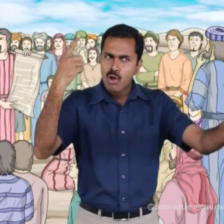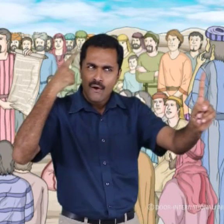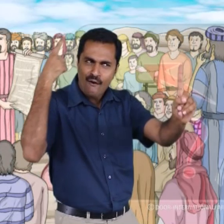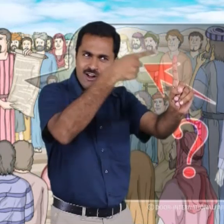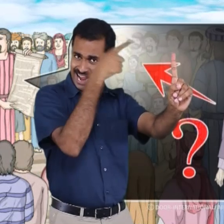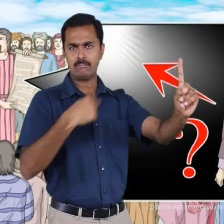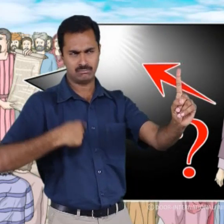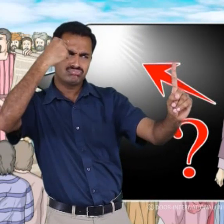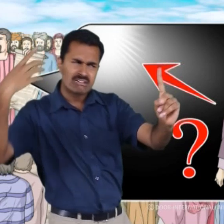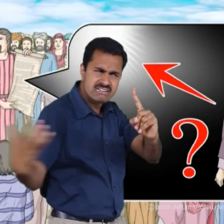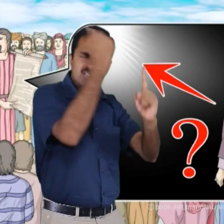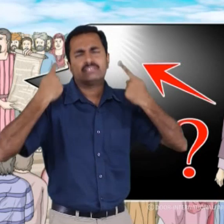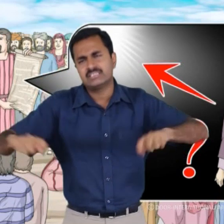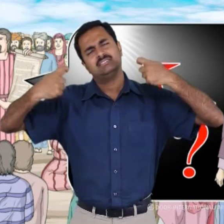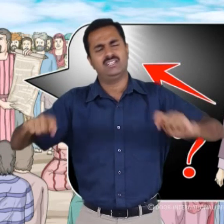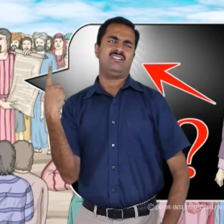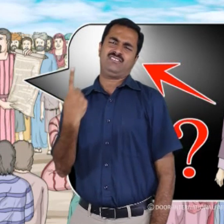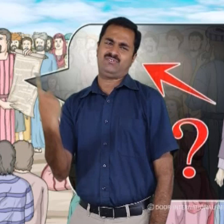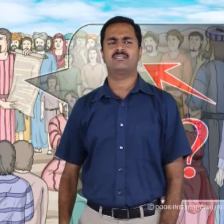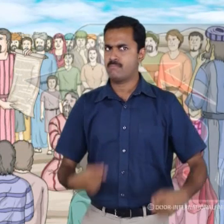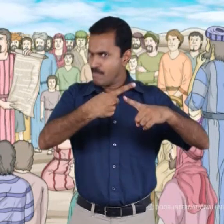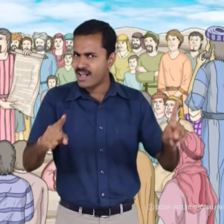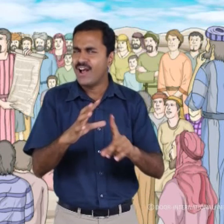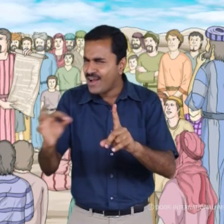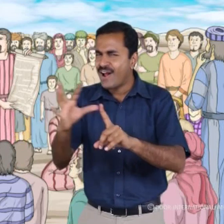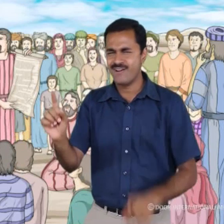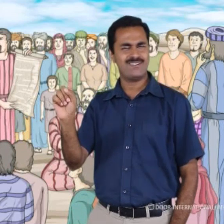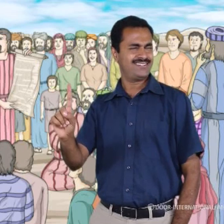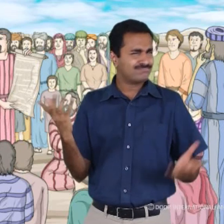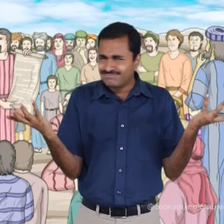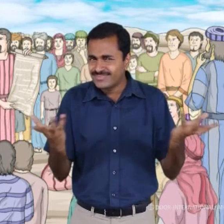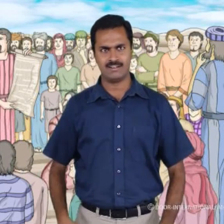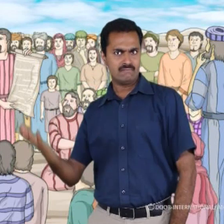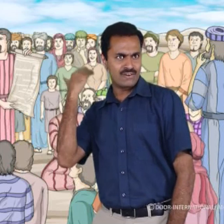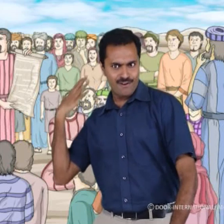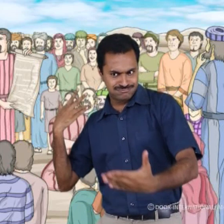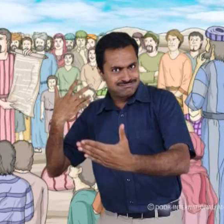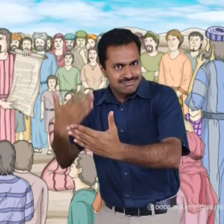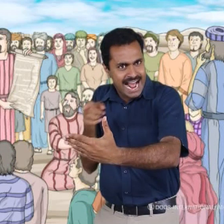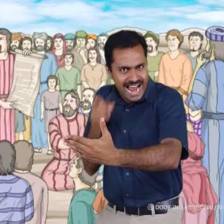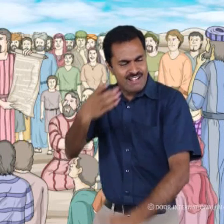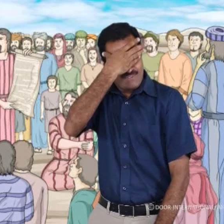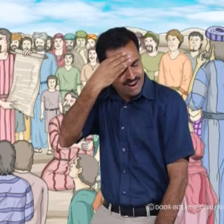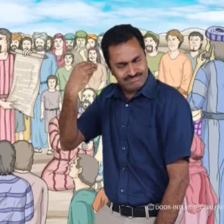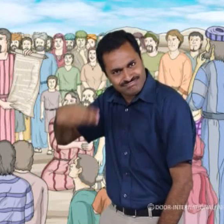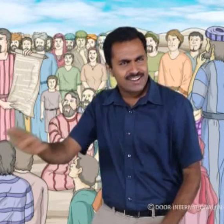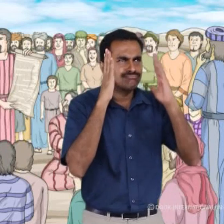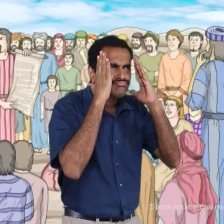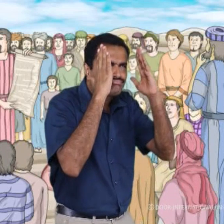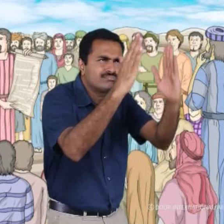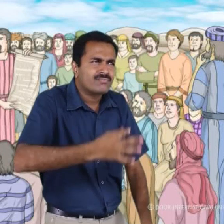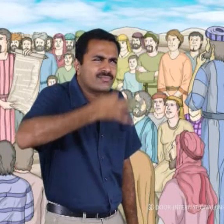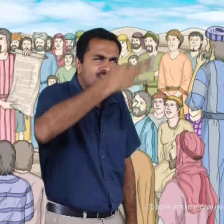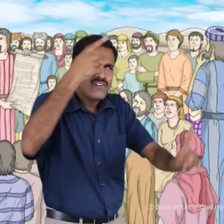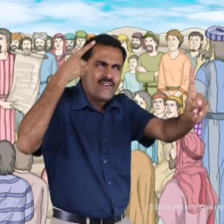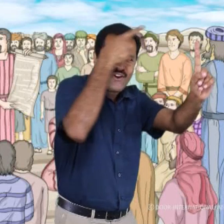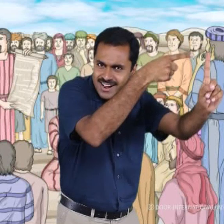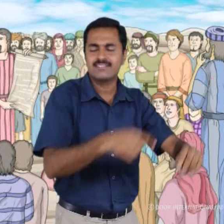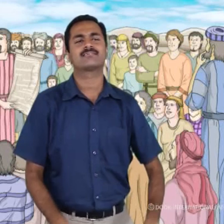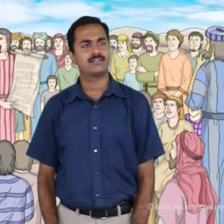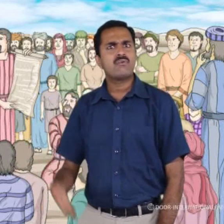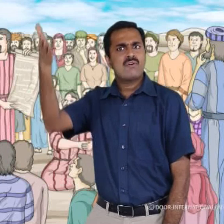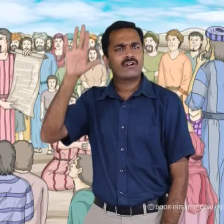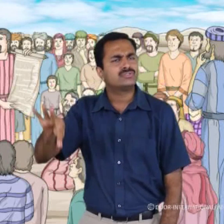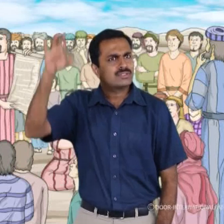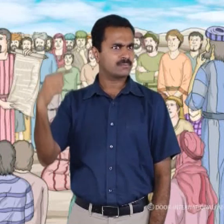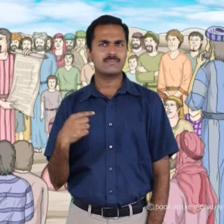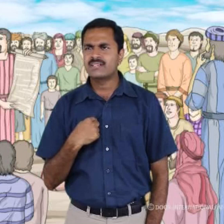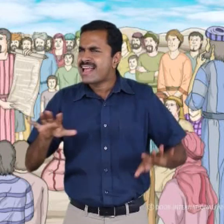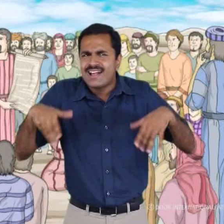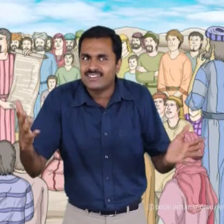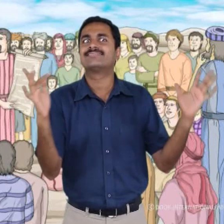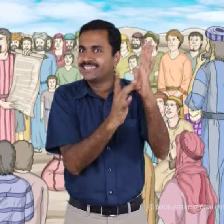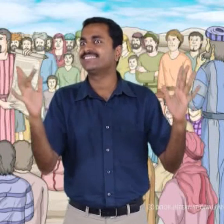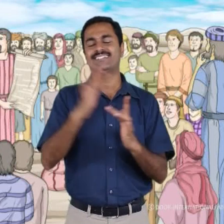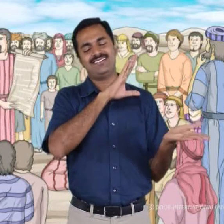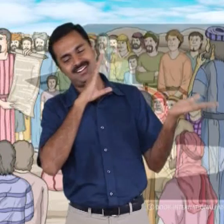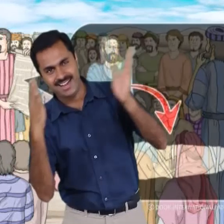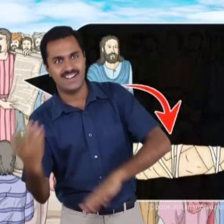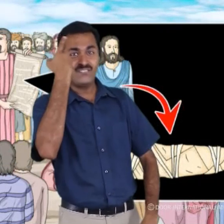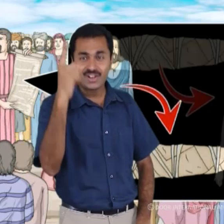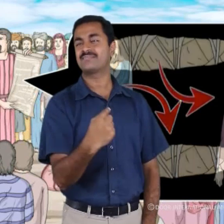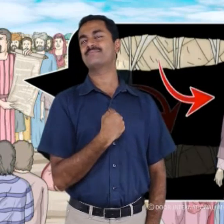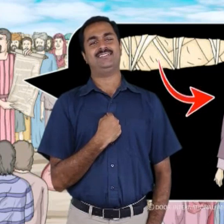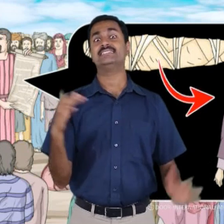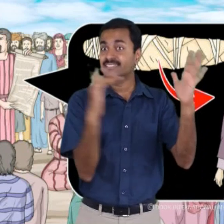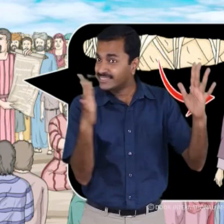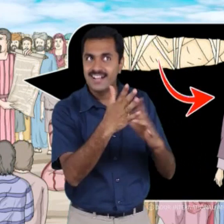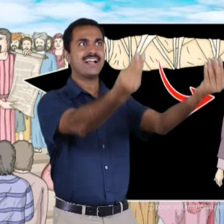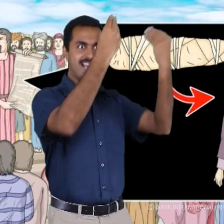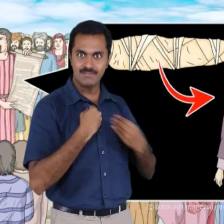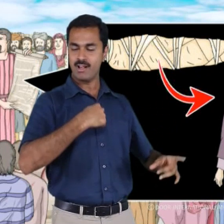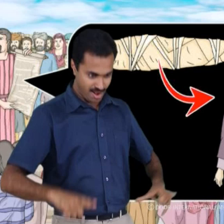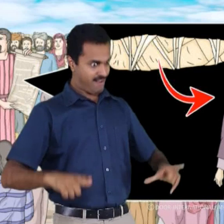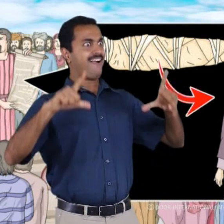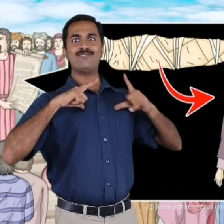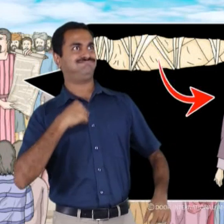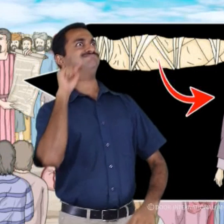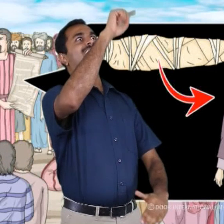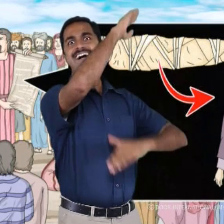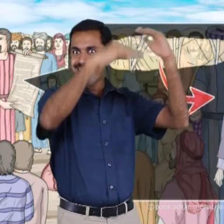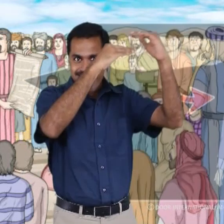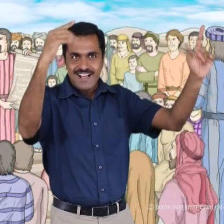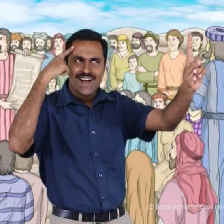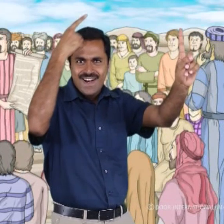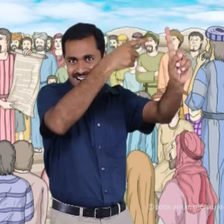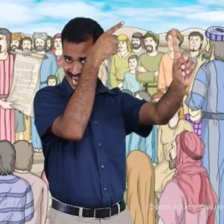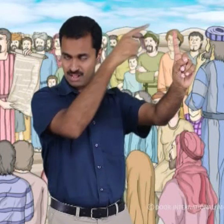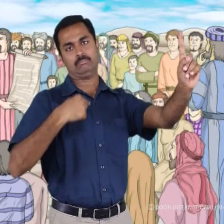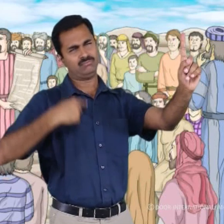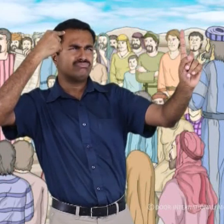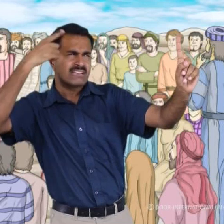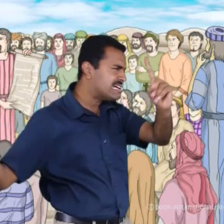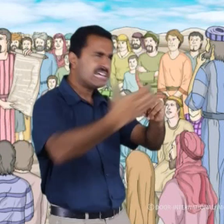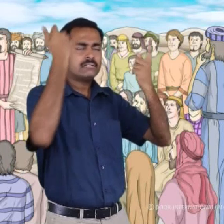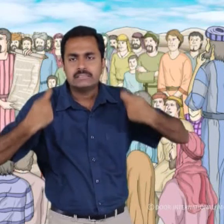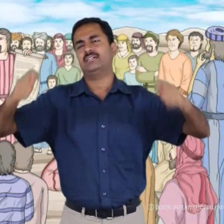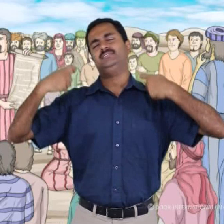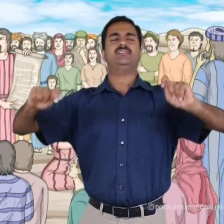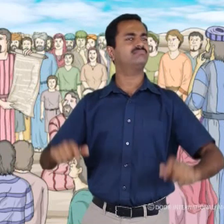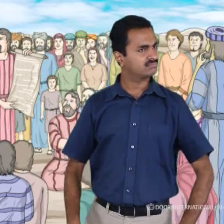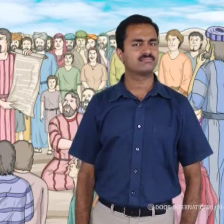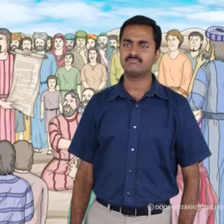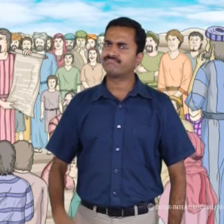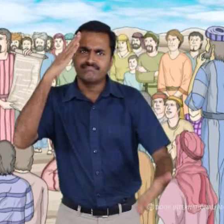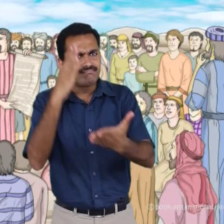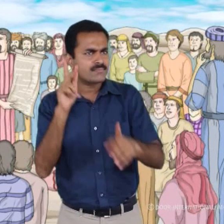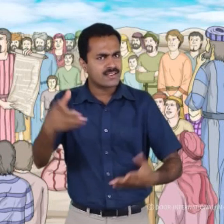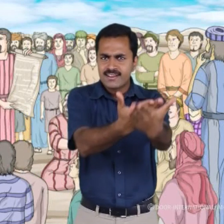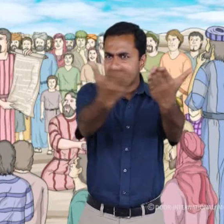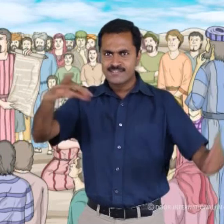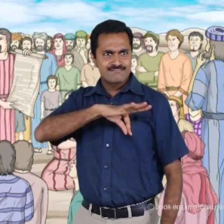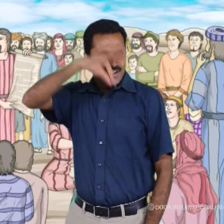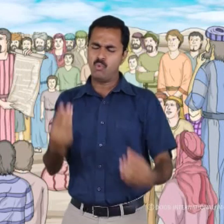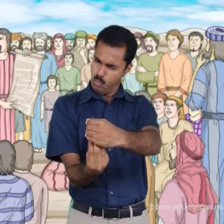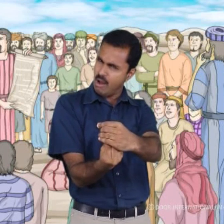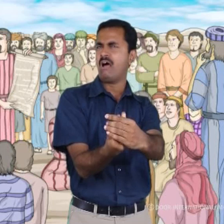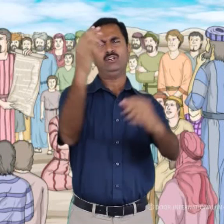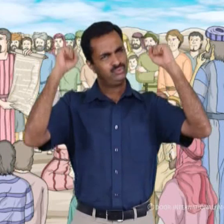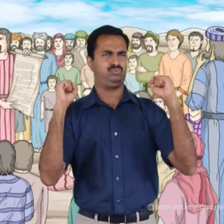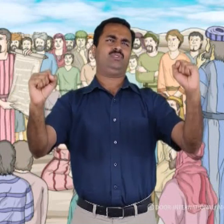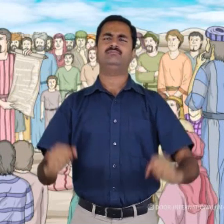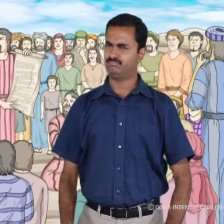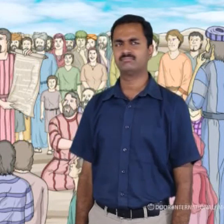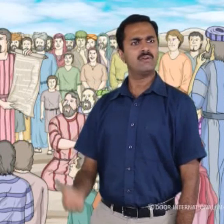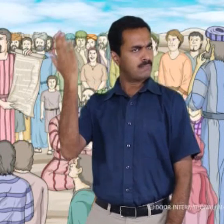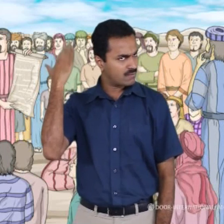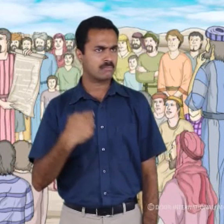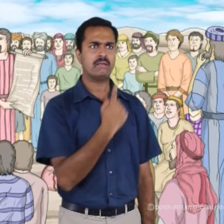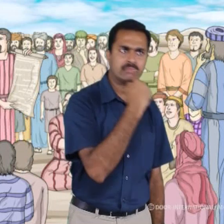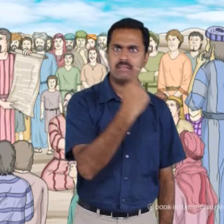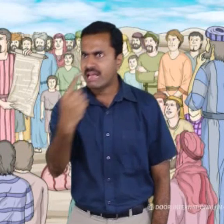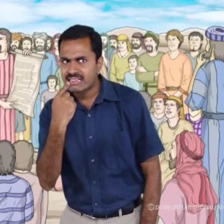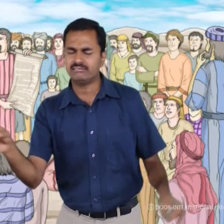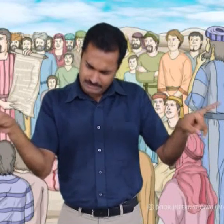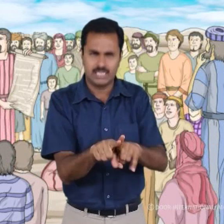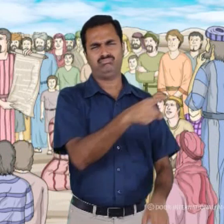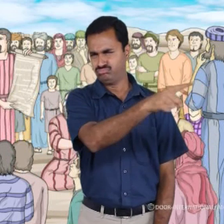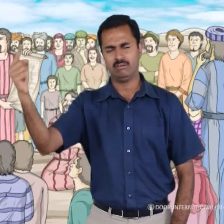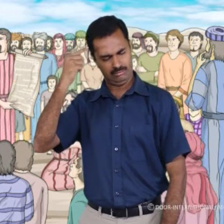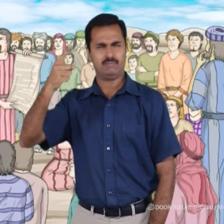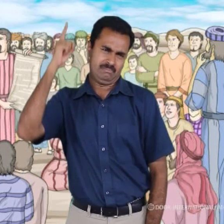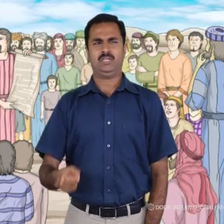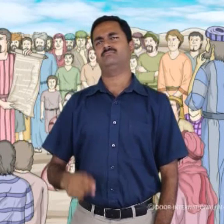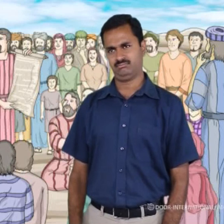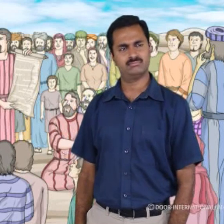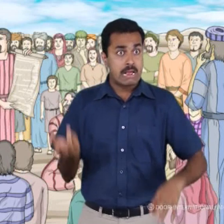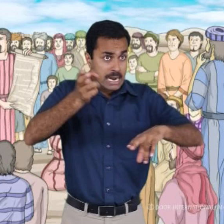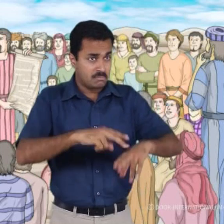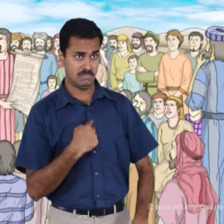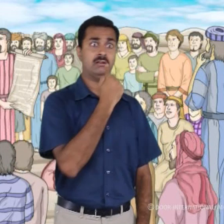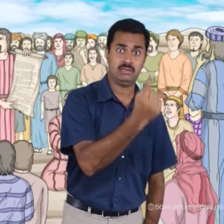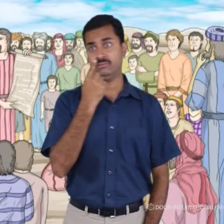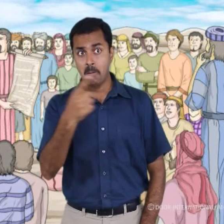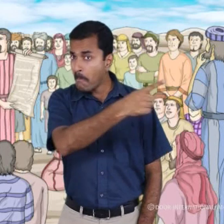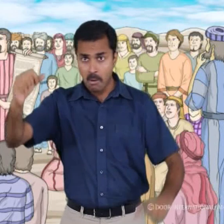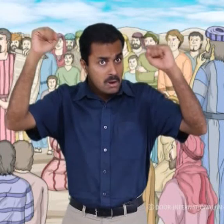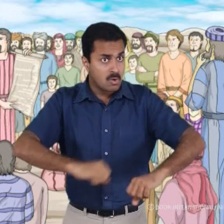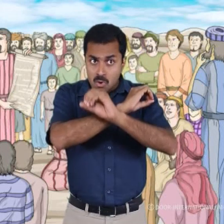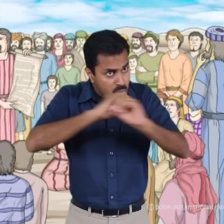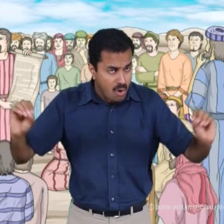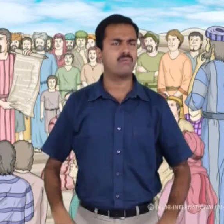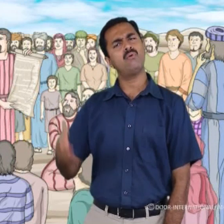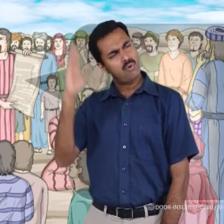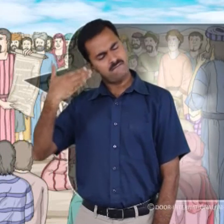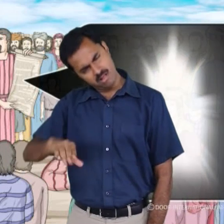Brothers, I do not consider myself yet to have taken hold of it. But one thing I do: Forgetting what is behind and straining toward what is ahead, I press on toward the goal to win the prize of God’s heavenly calling in Christ Jesus.